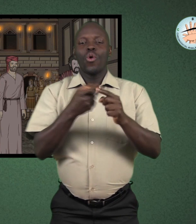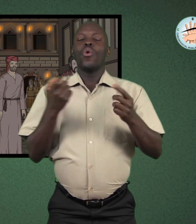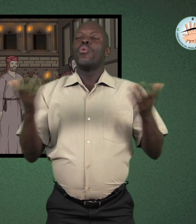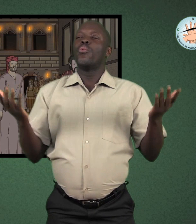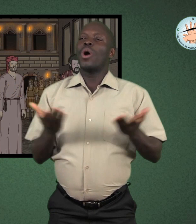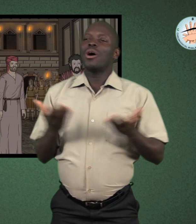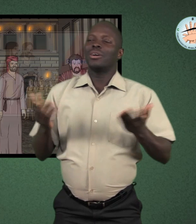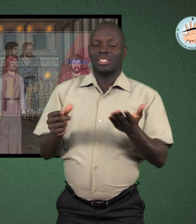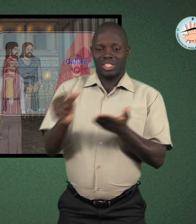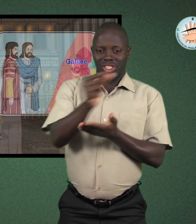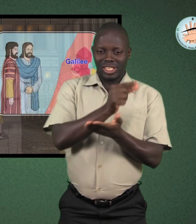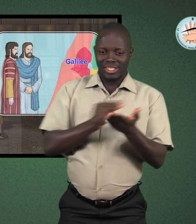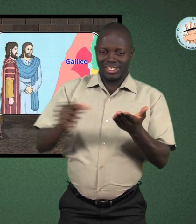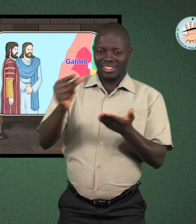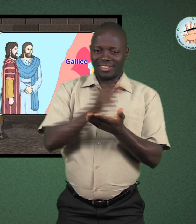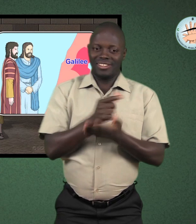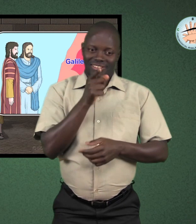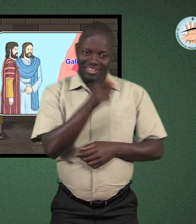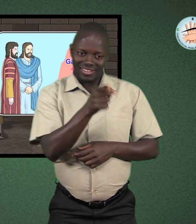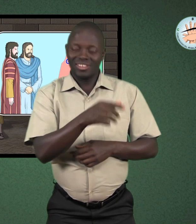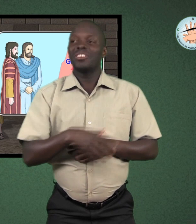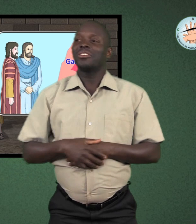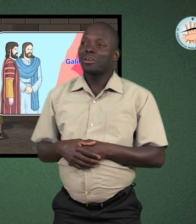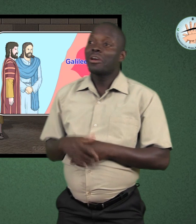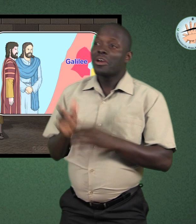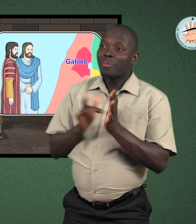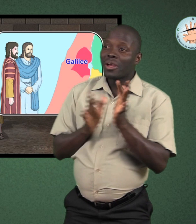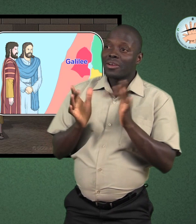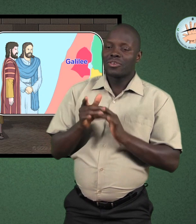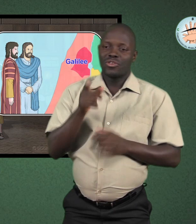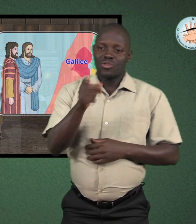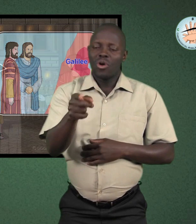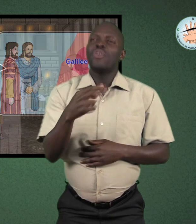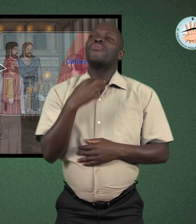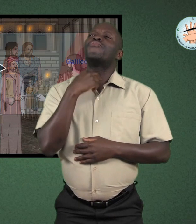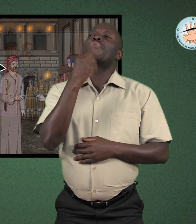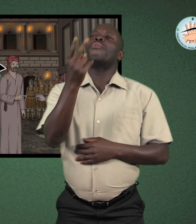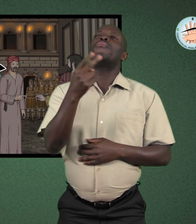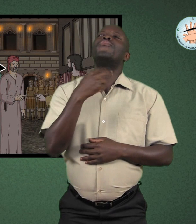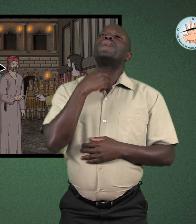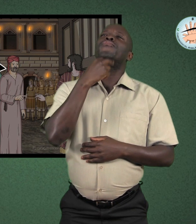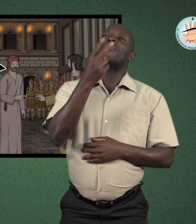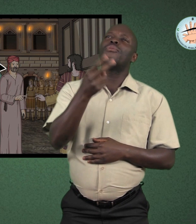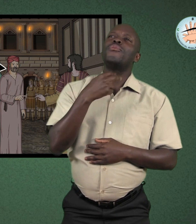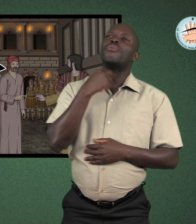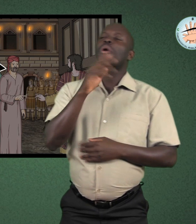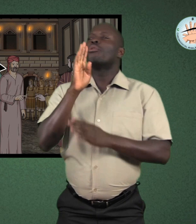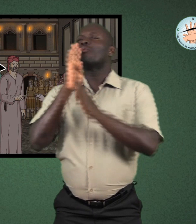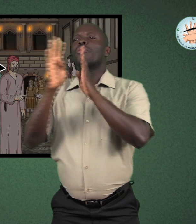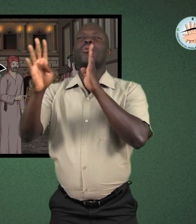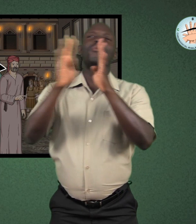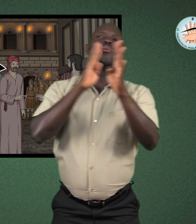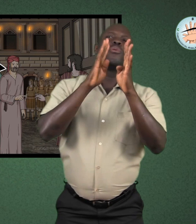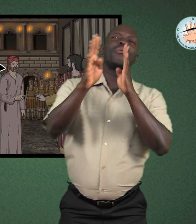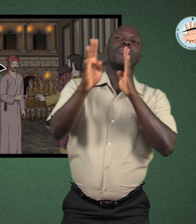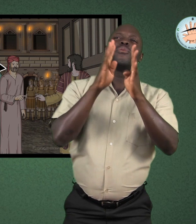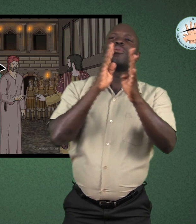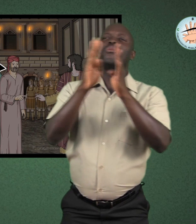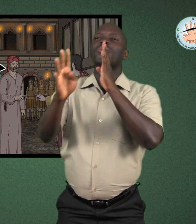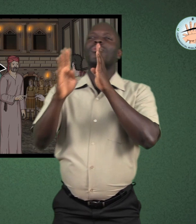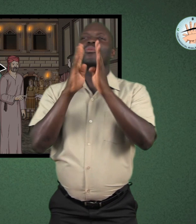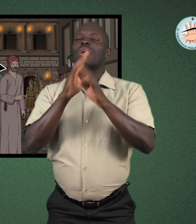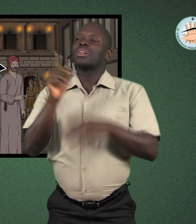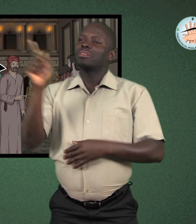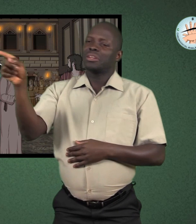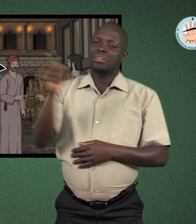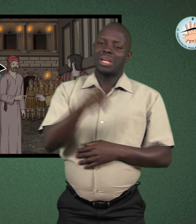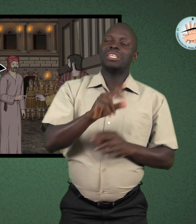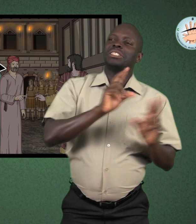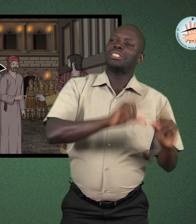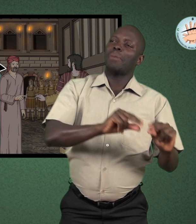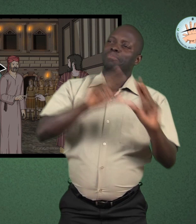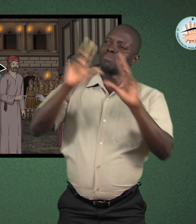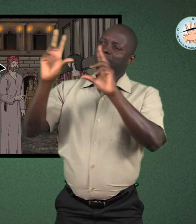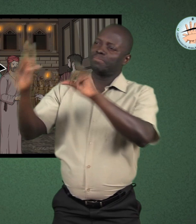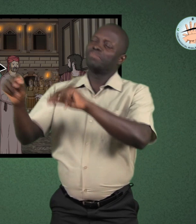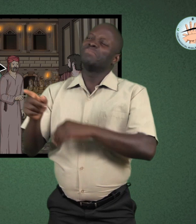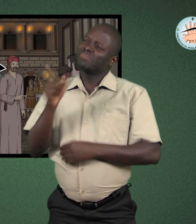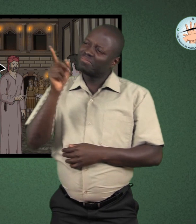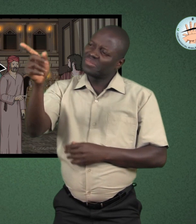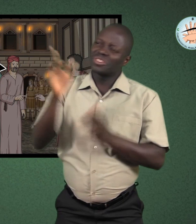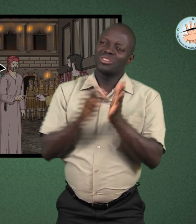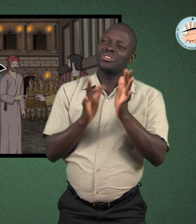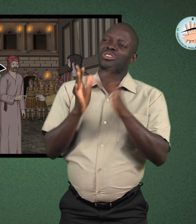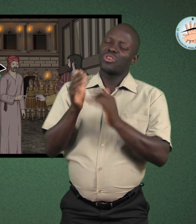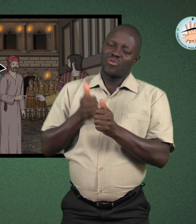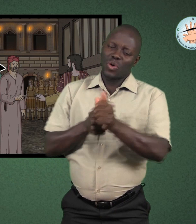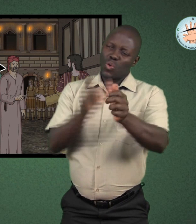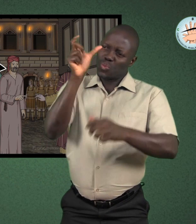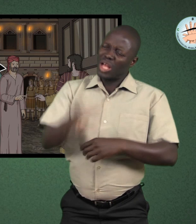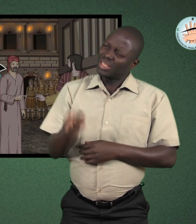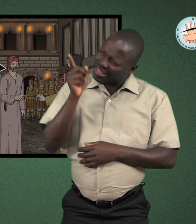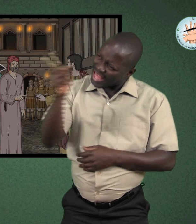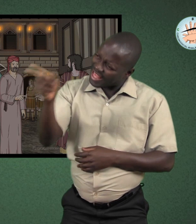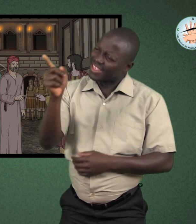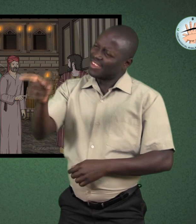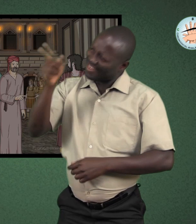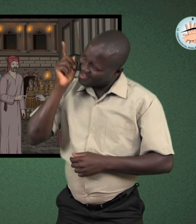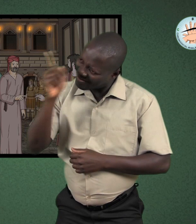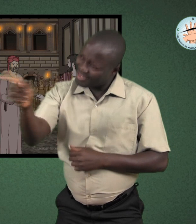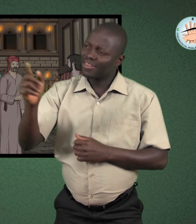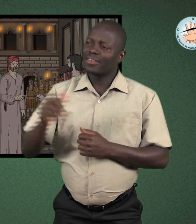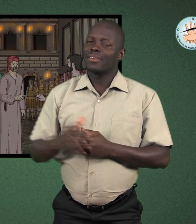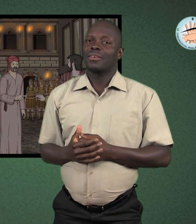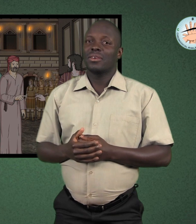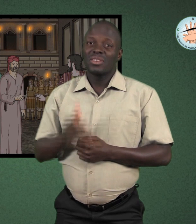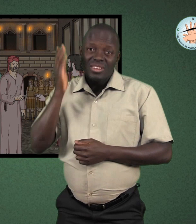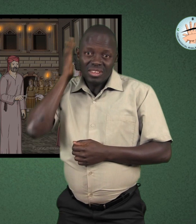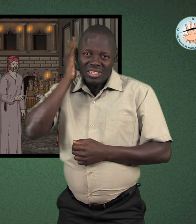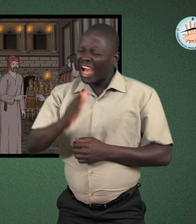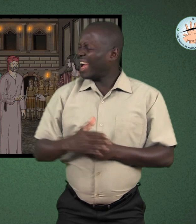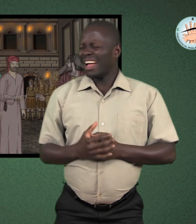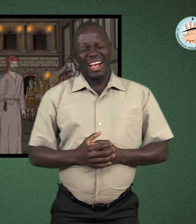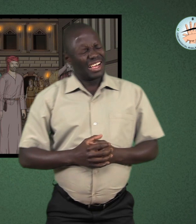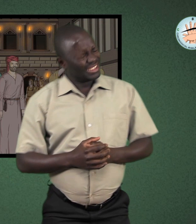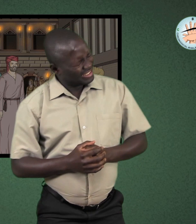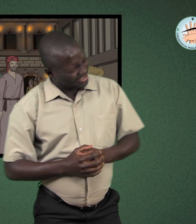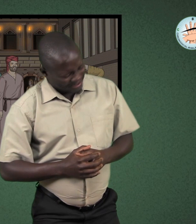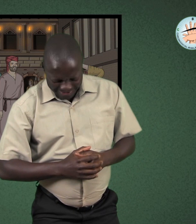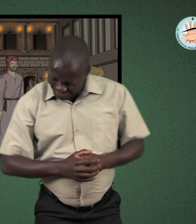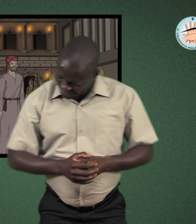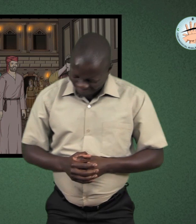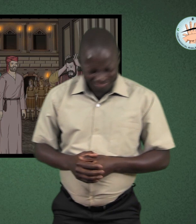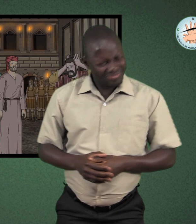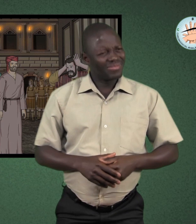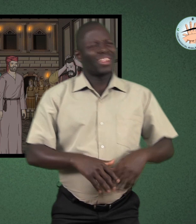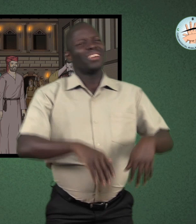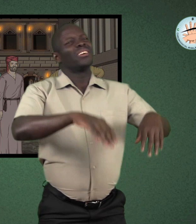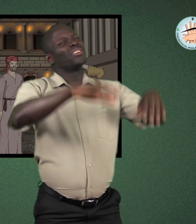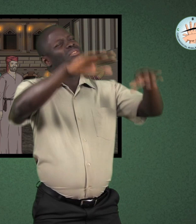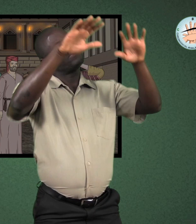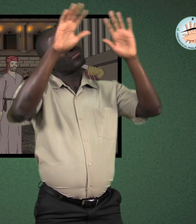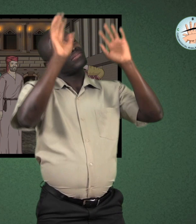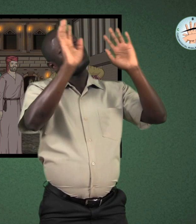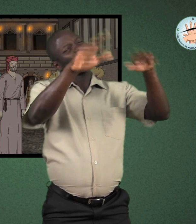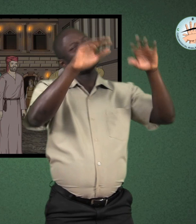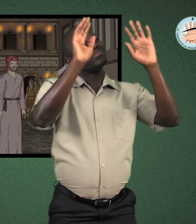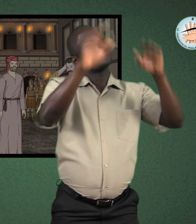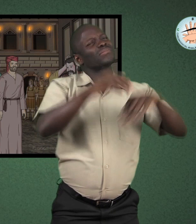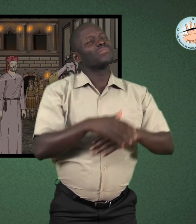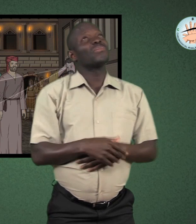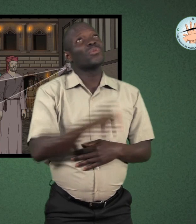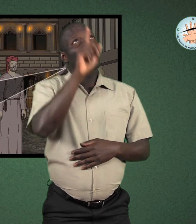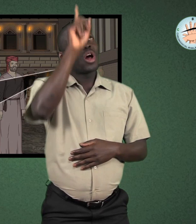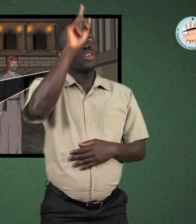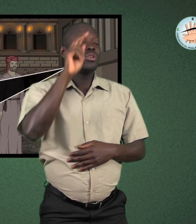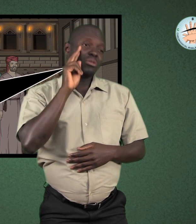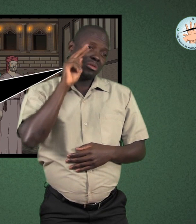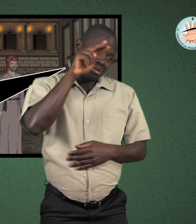“Surely you are one of them,” they said, “for your accent gives you away.”